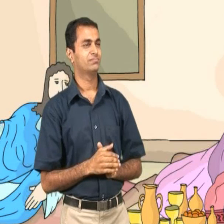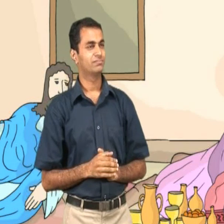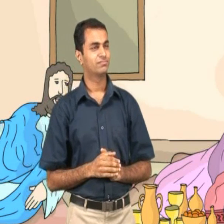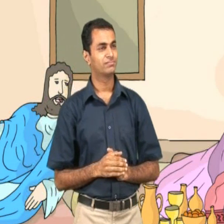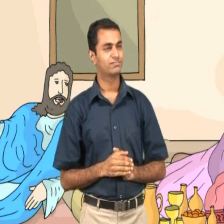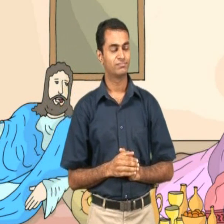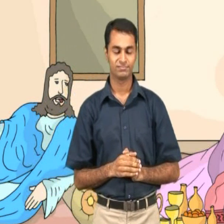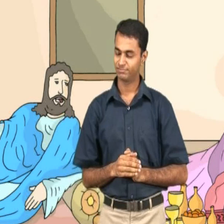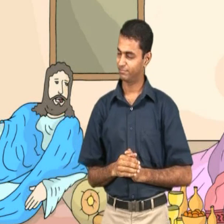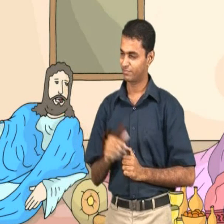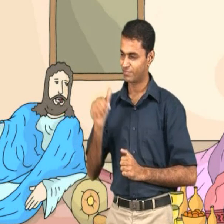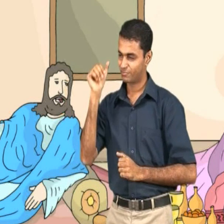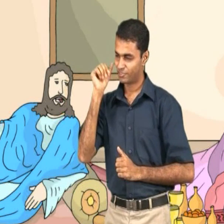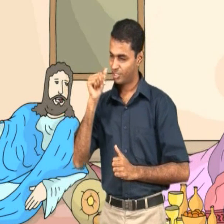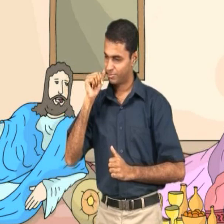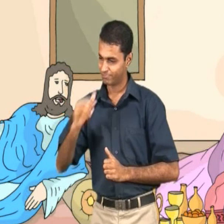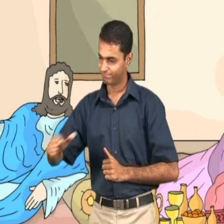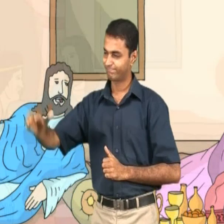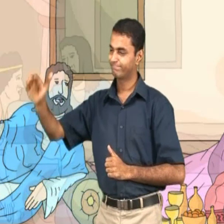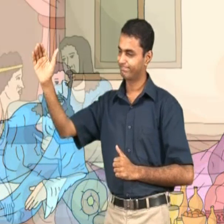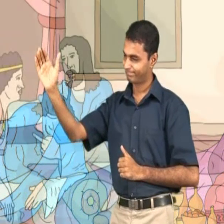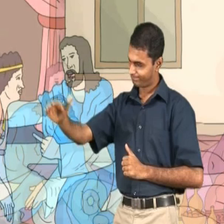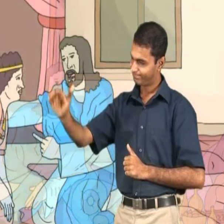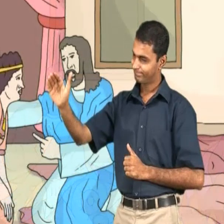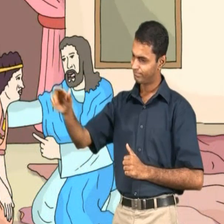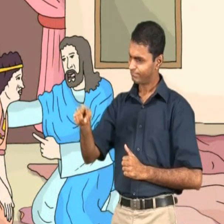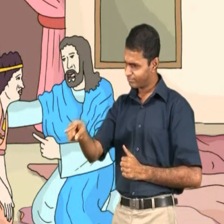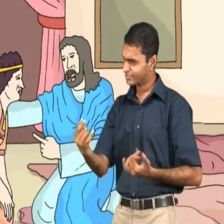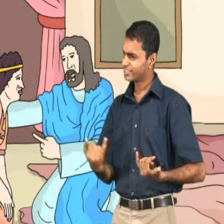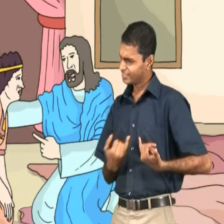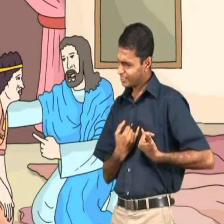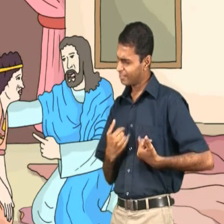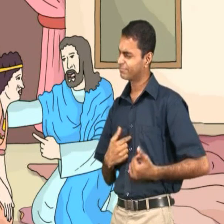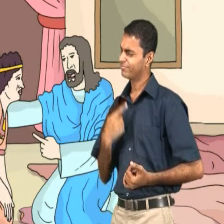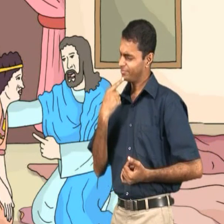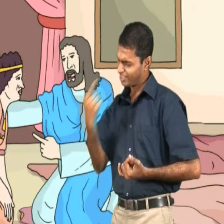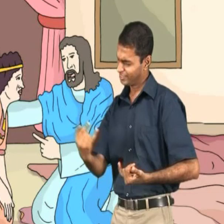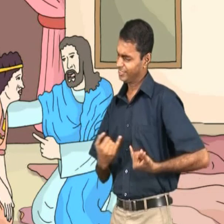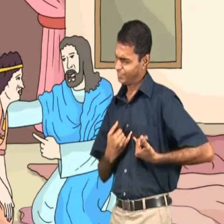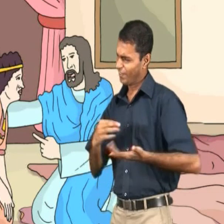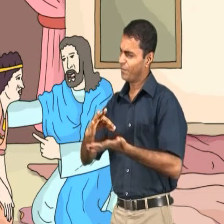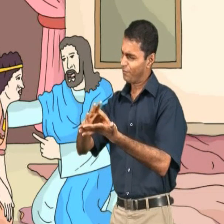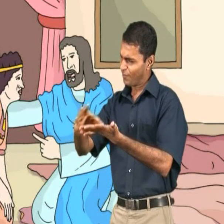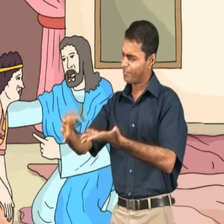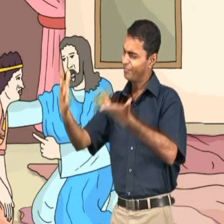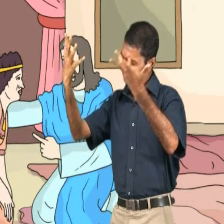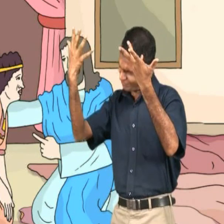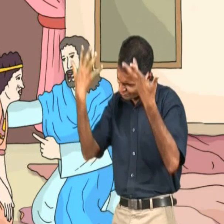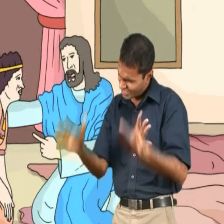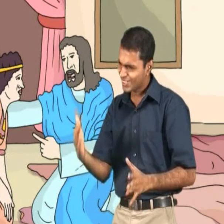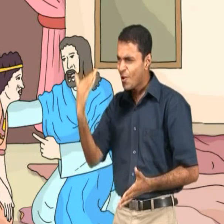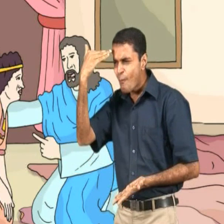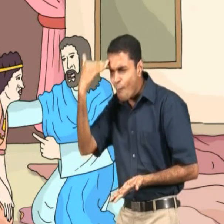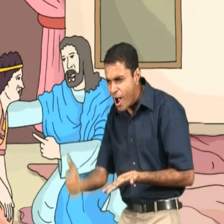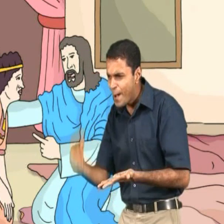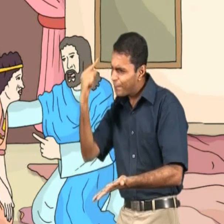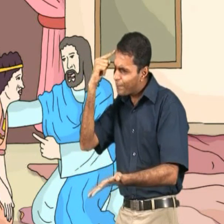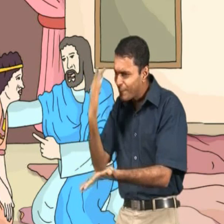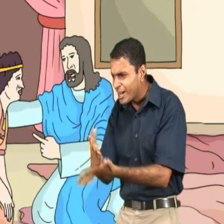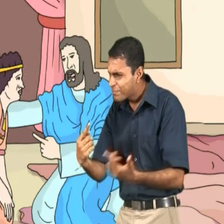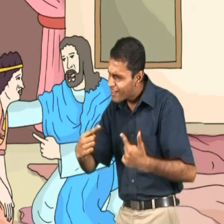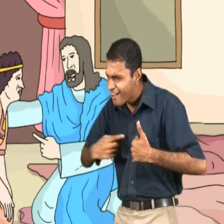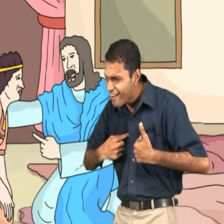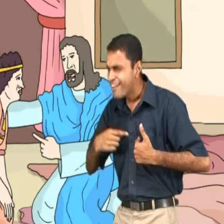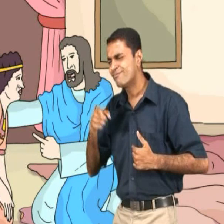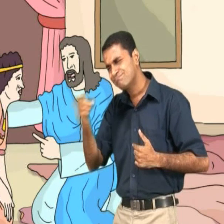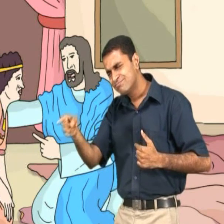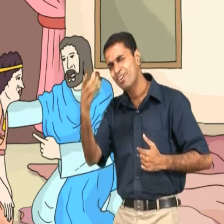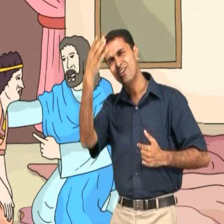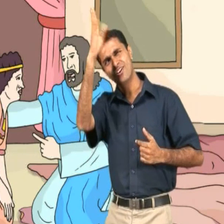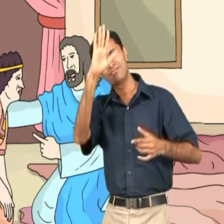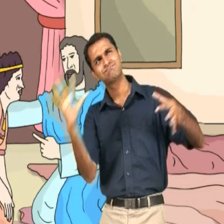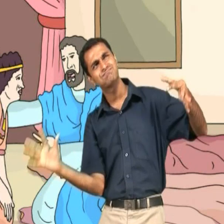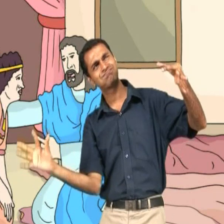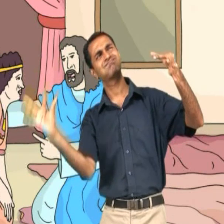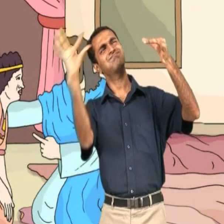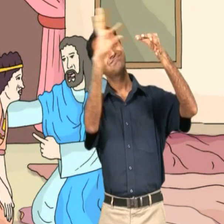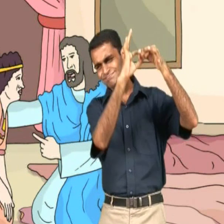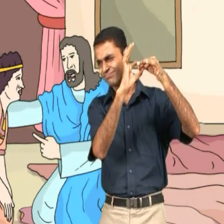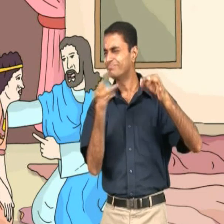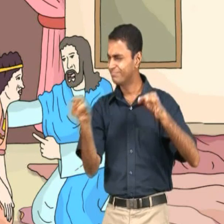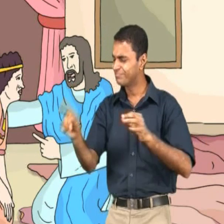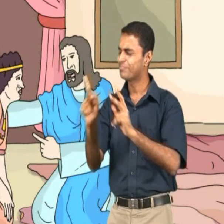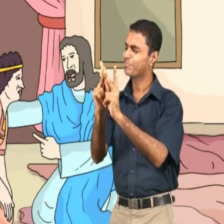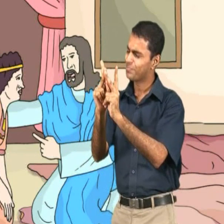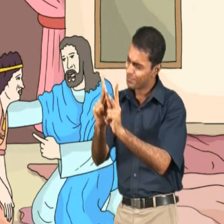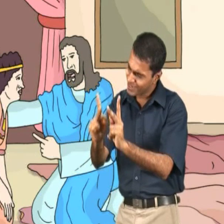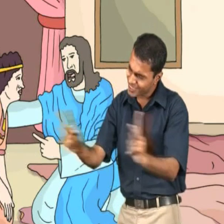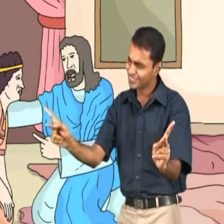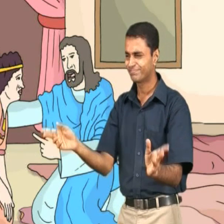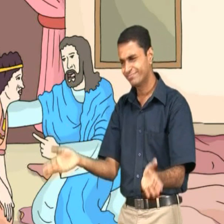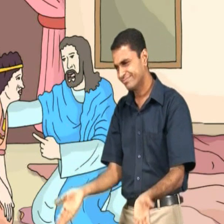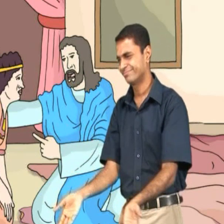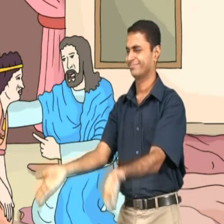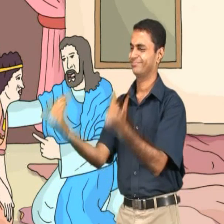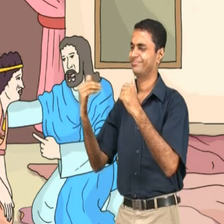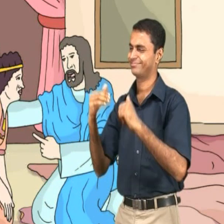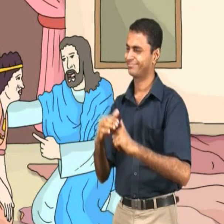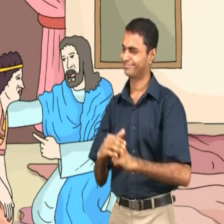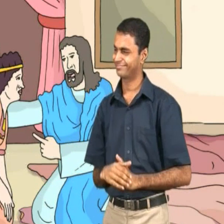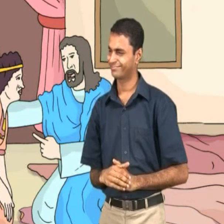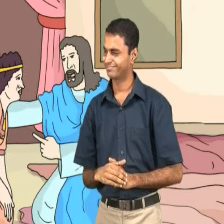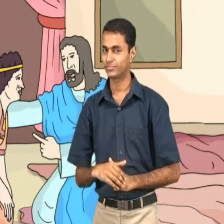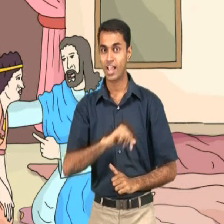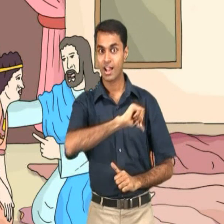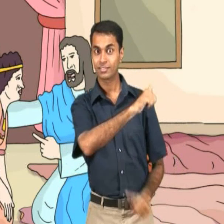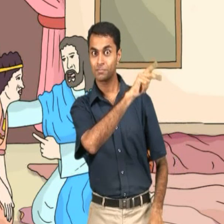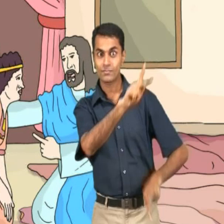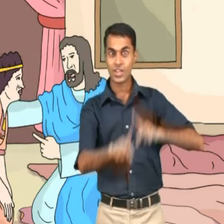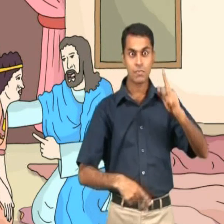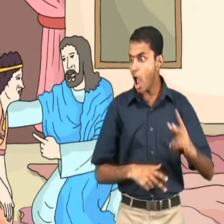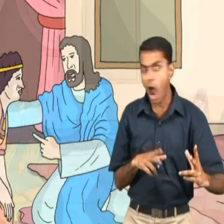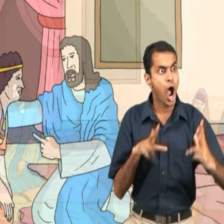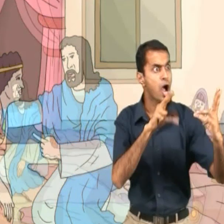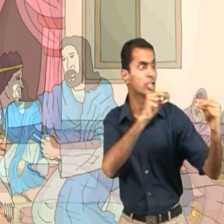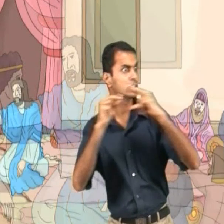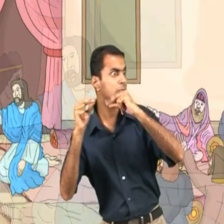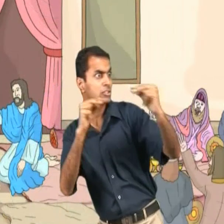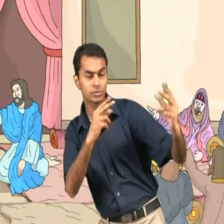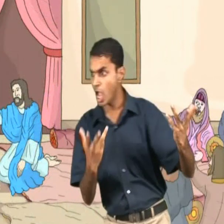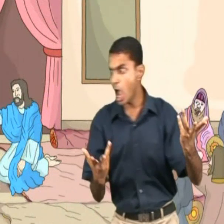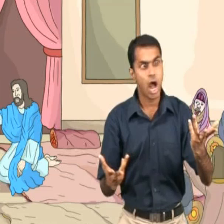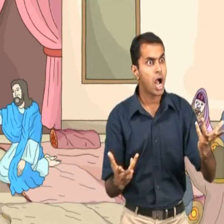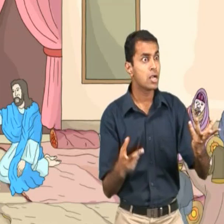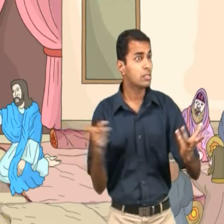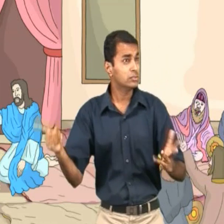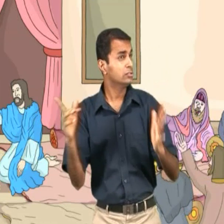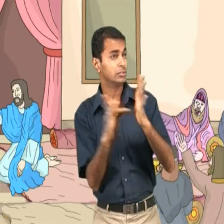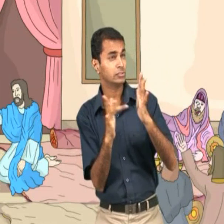Then Jesus said to her, “Your sins are forgiven.”